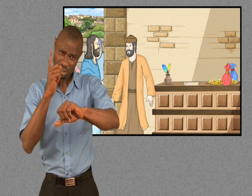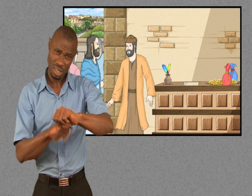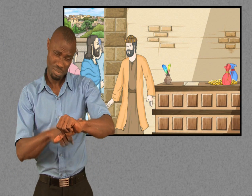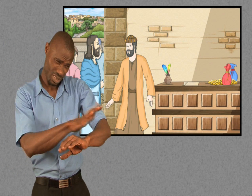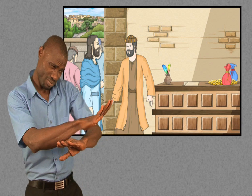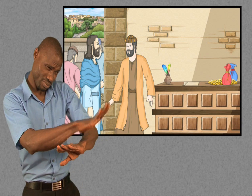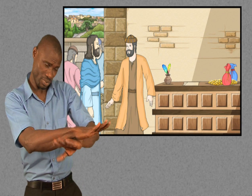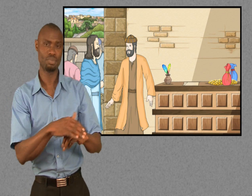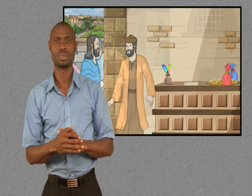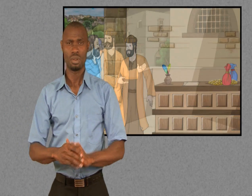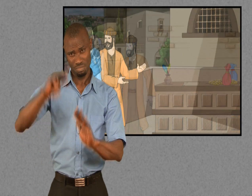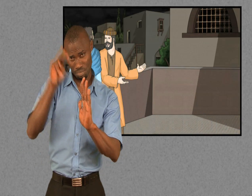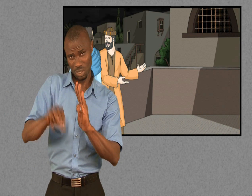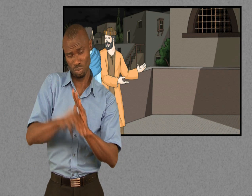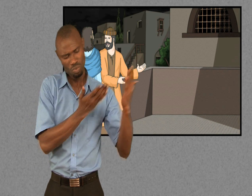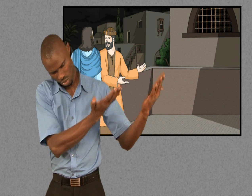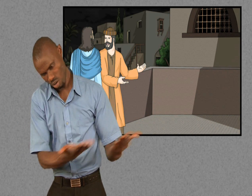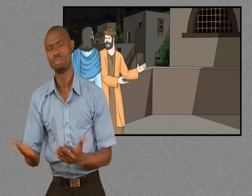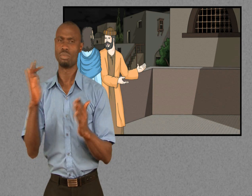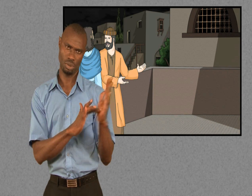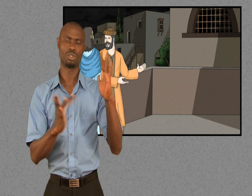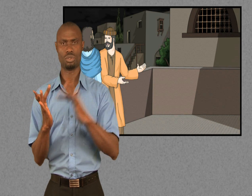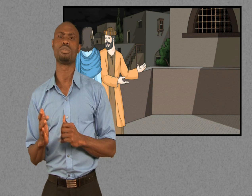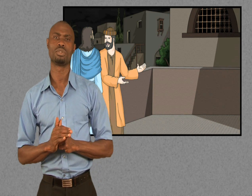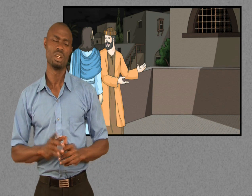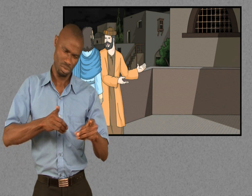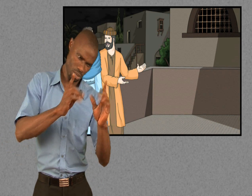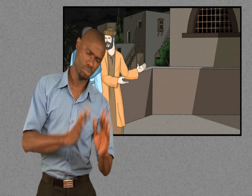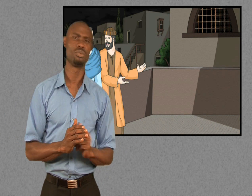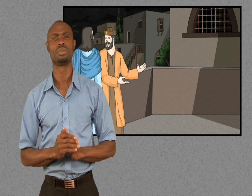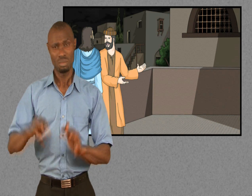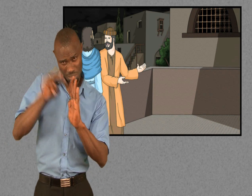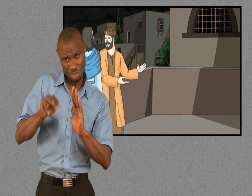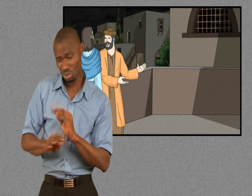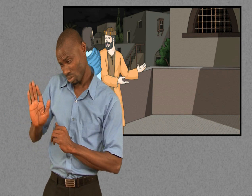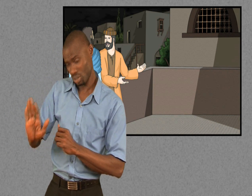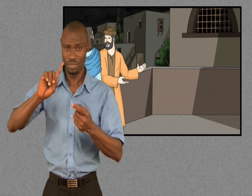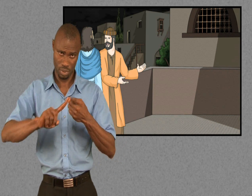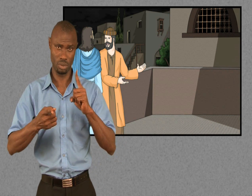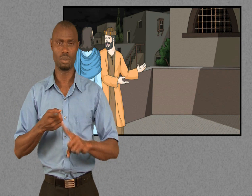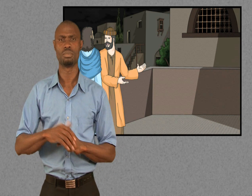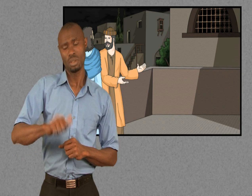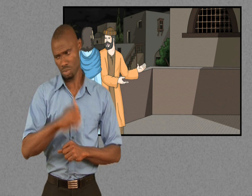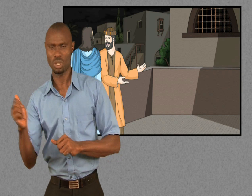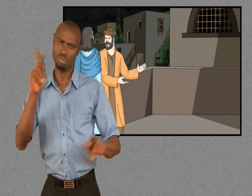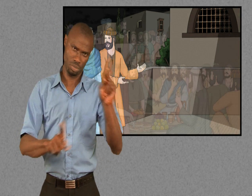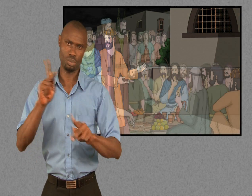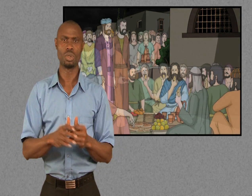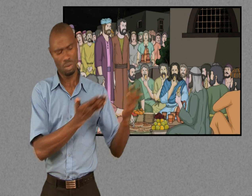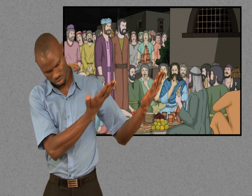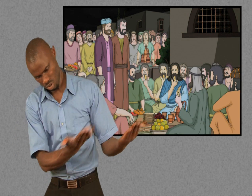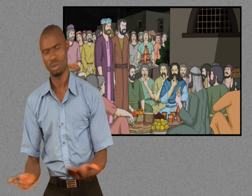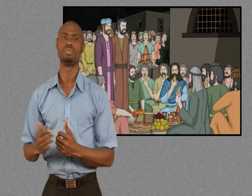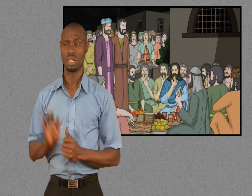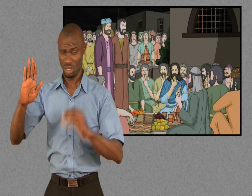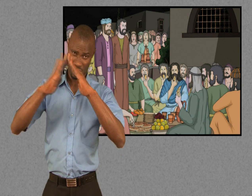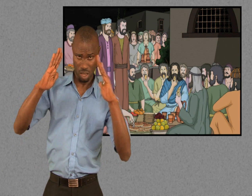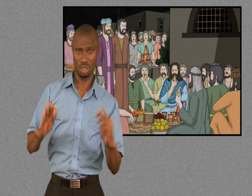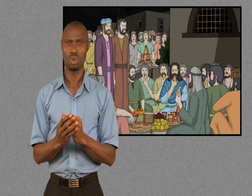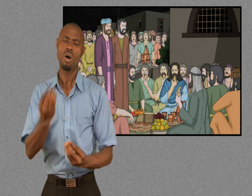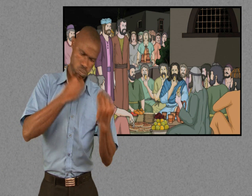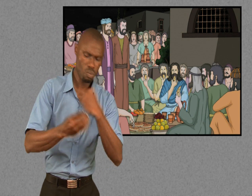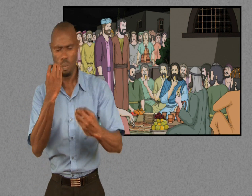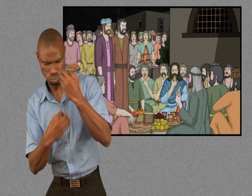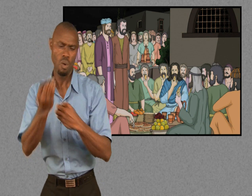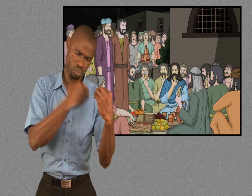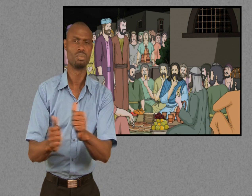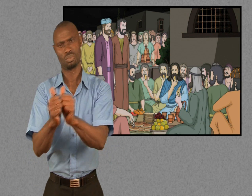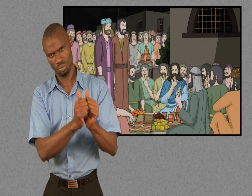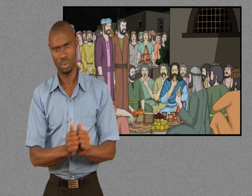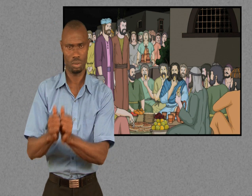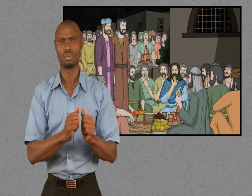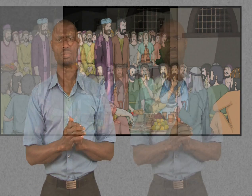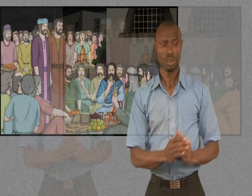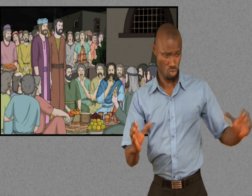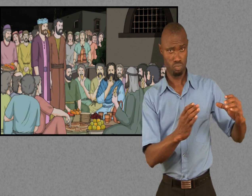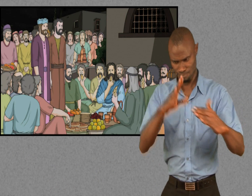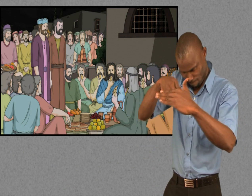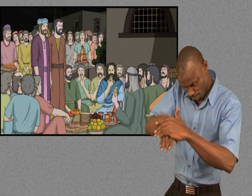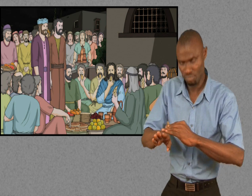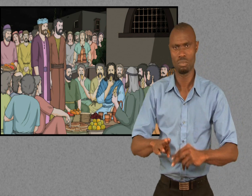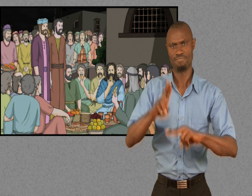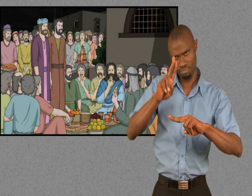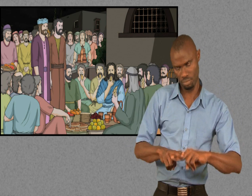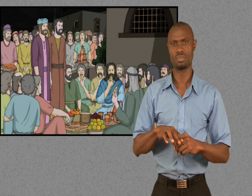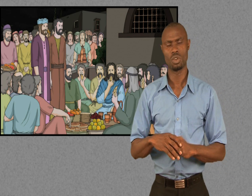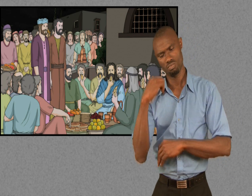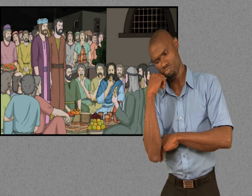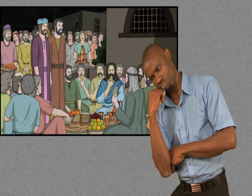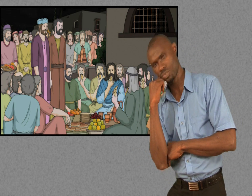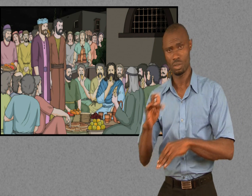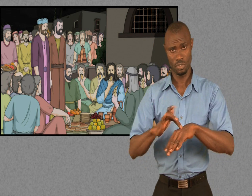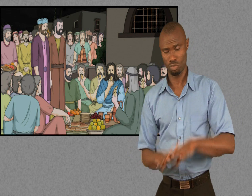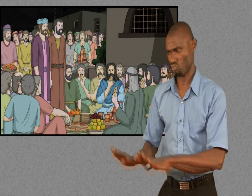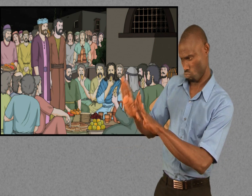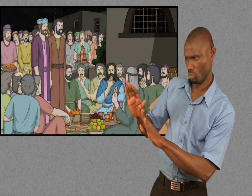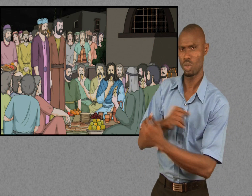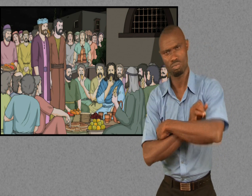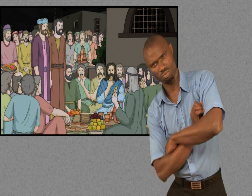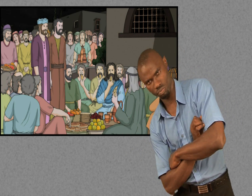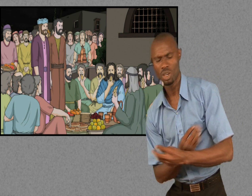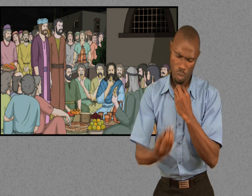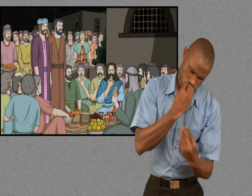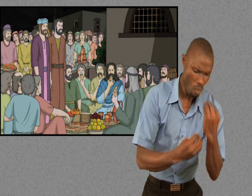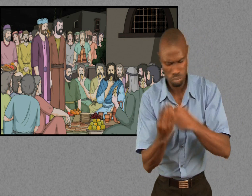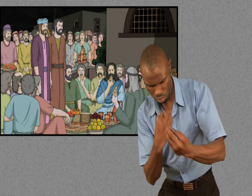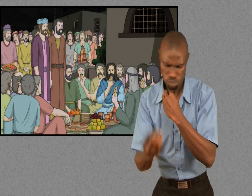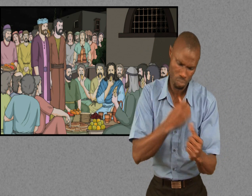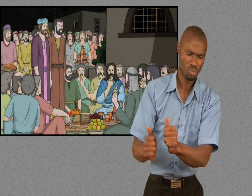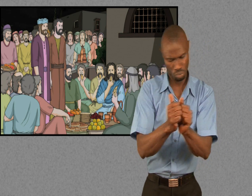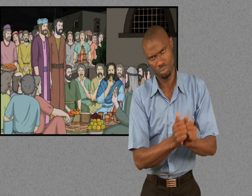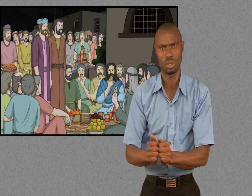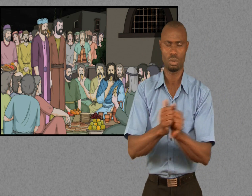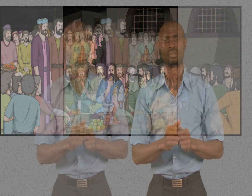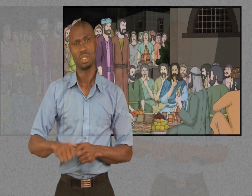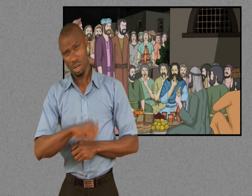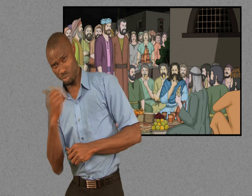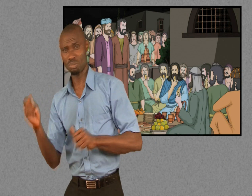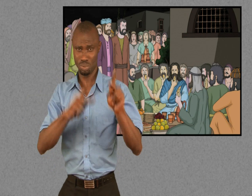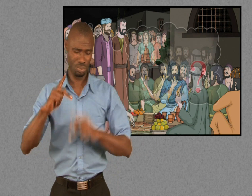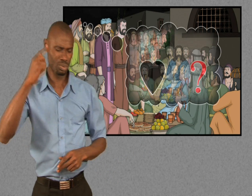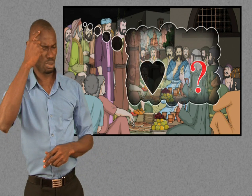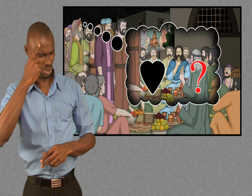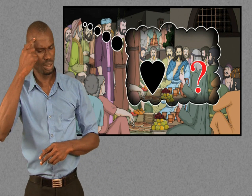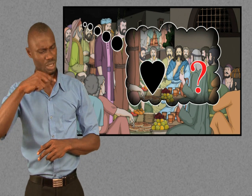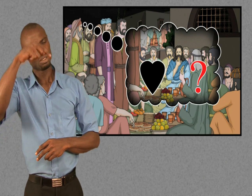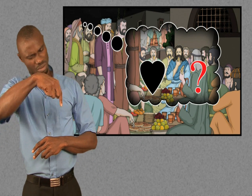While Jesus was dining at Levi’s house, many tax collectors and sinners were eating with Him and His disciples—for there were many who followed Him.